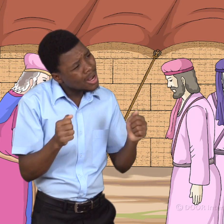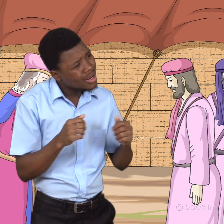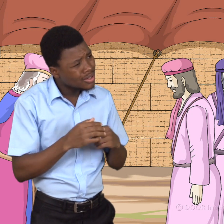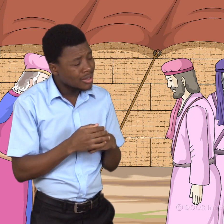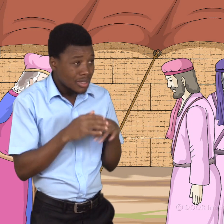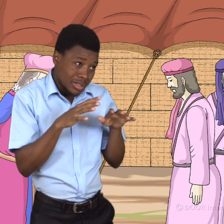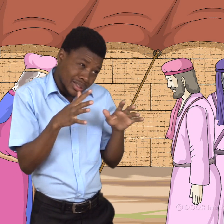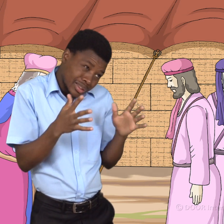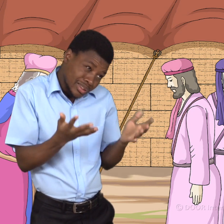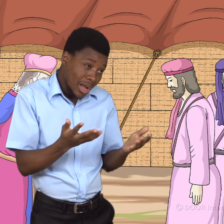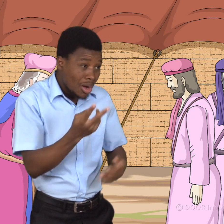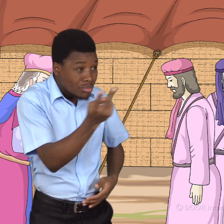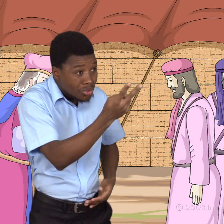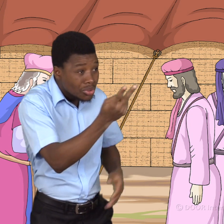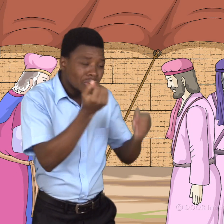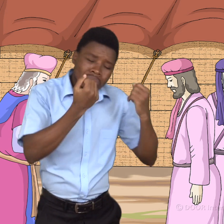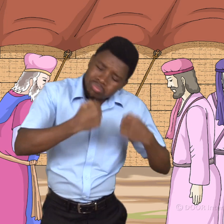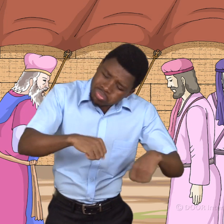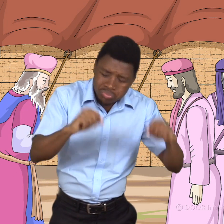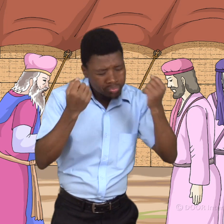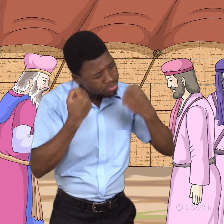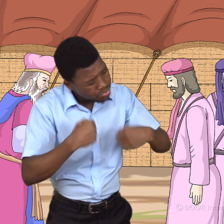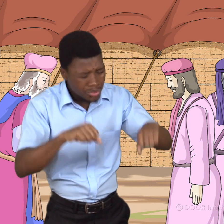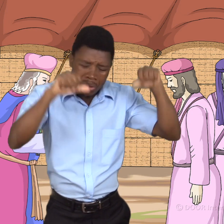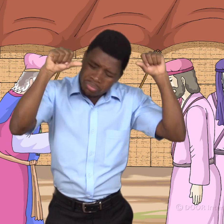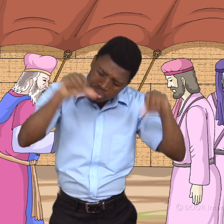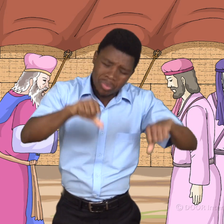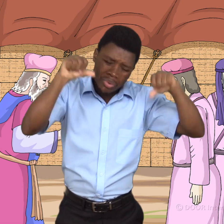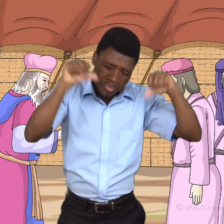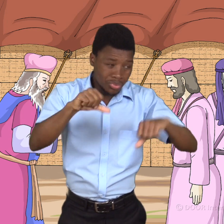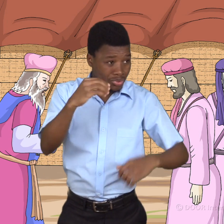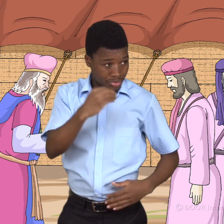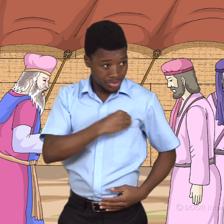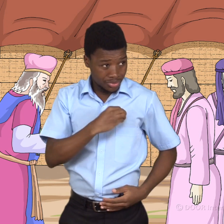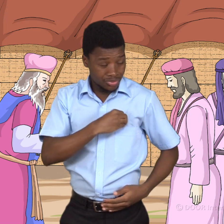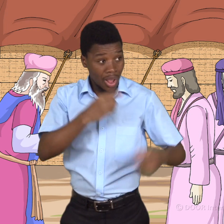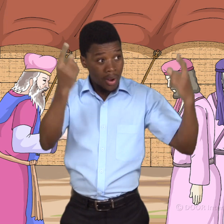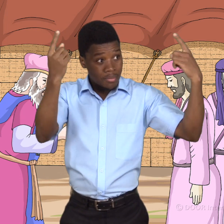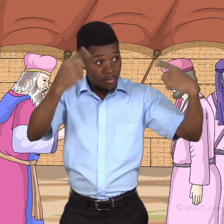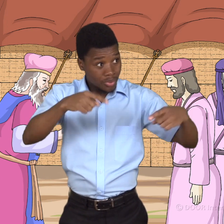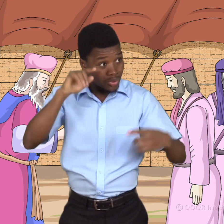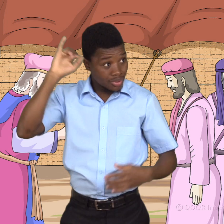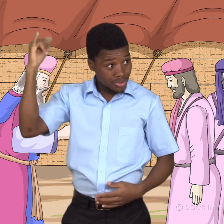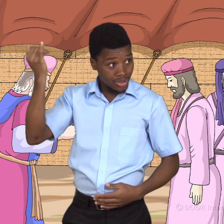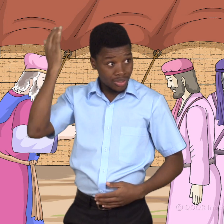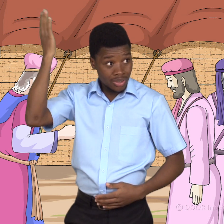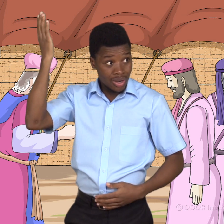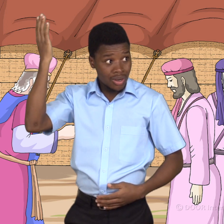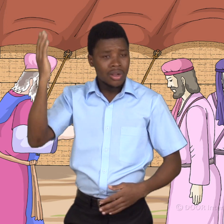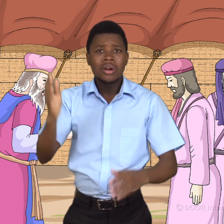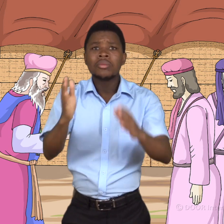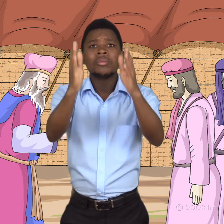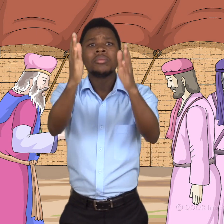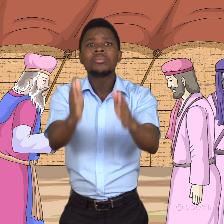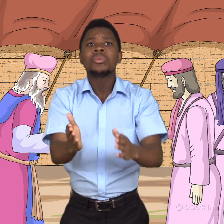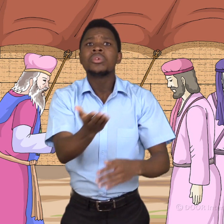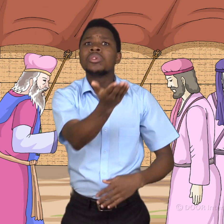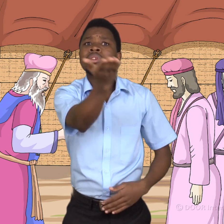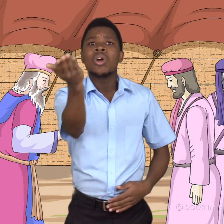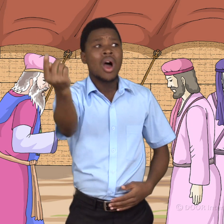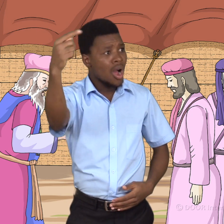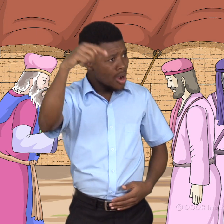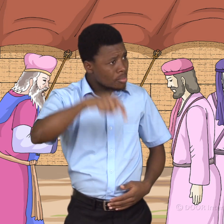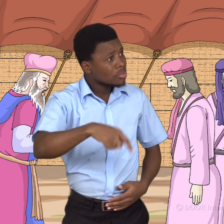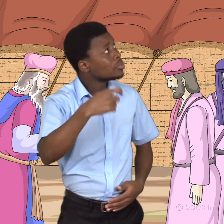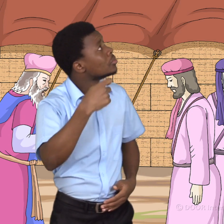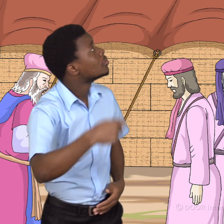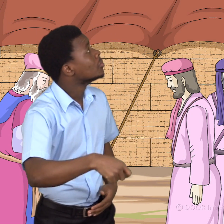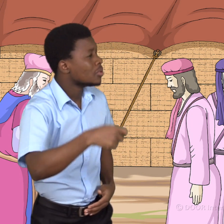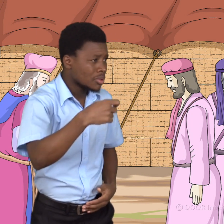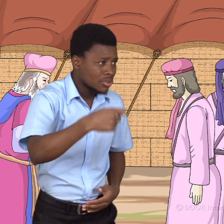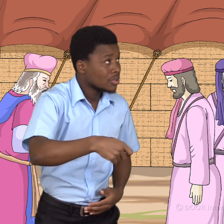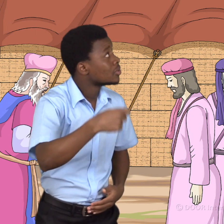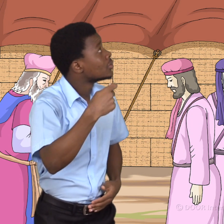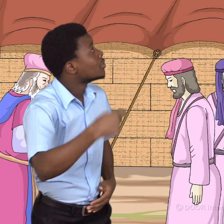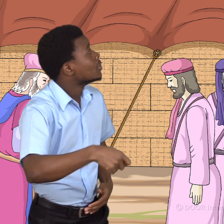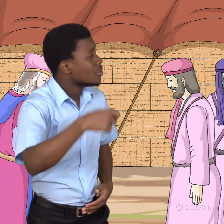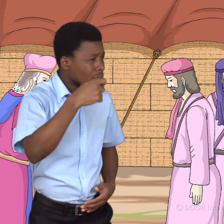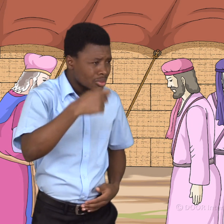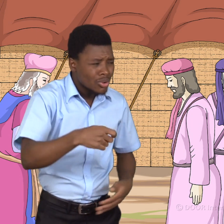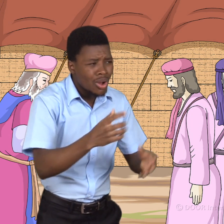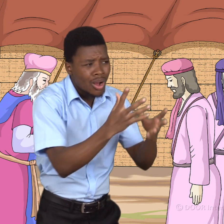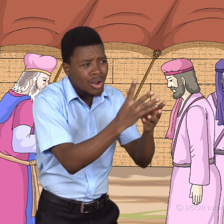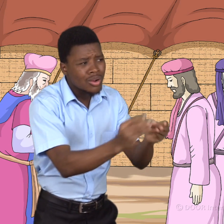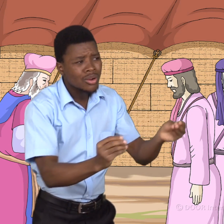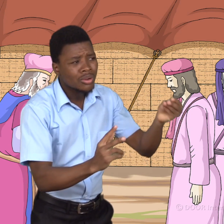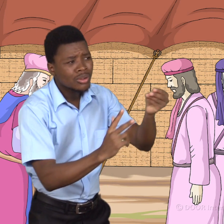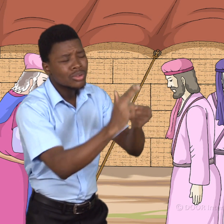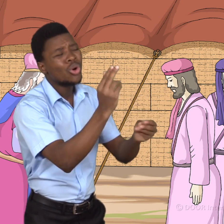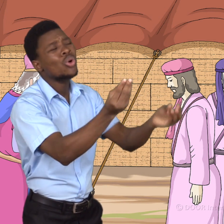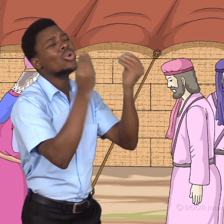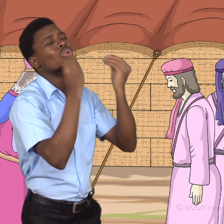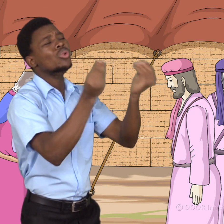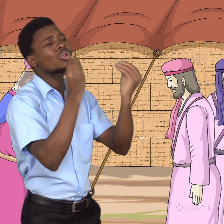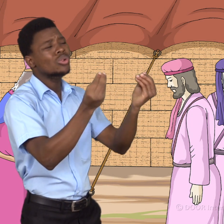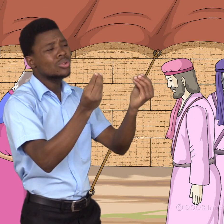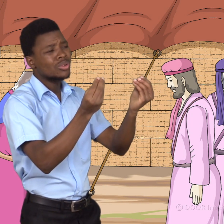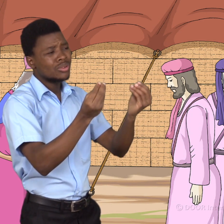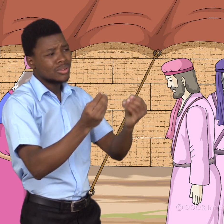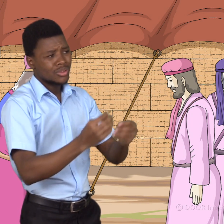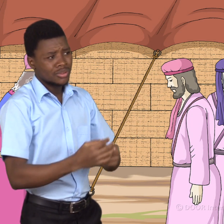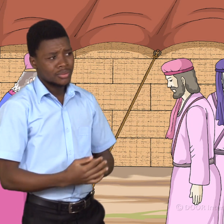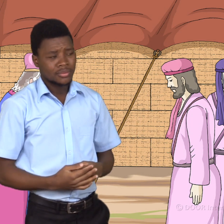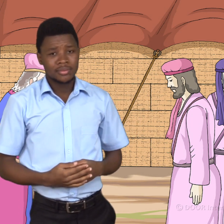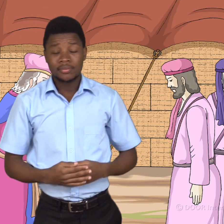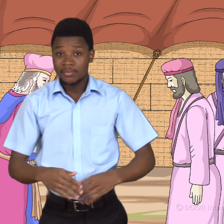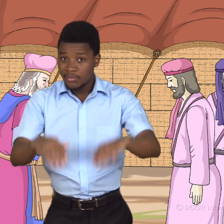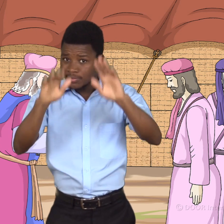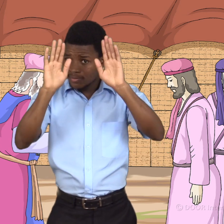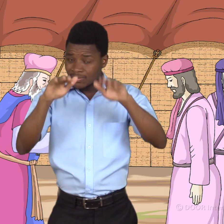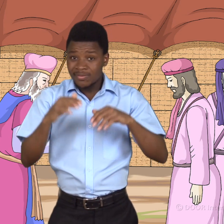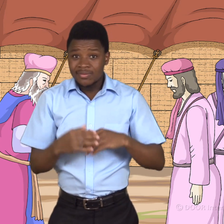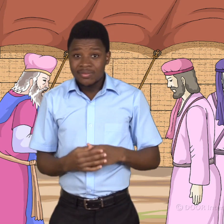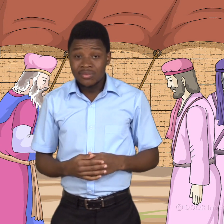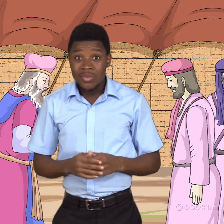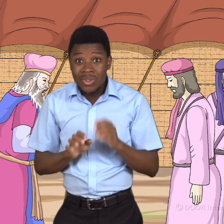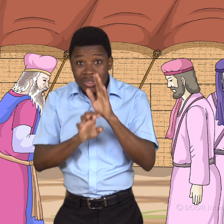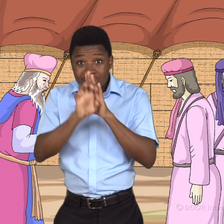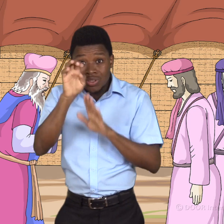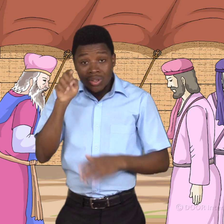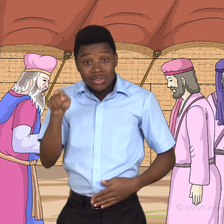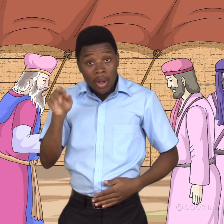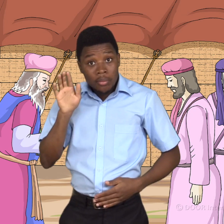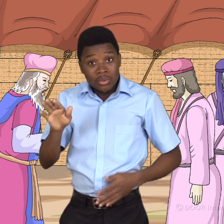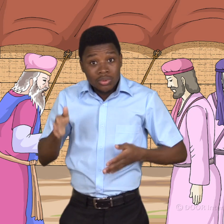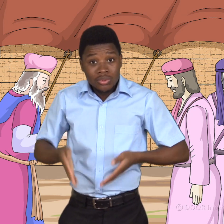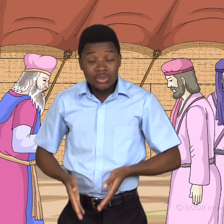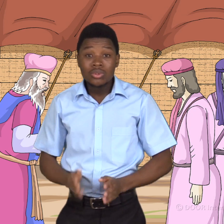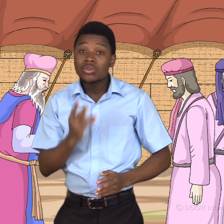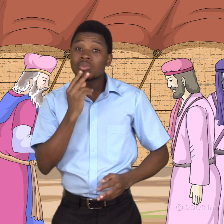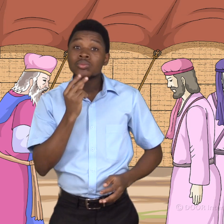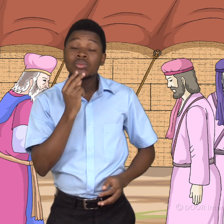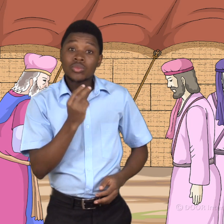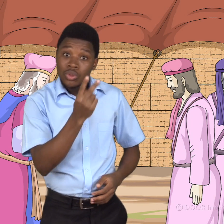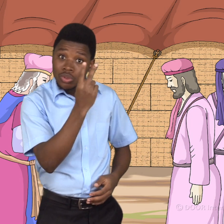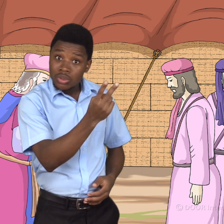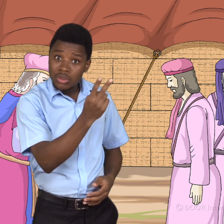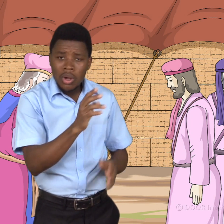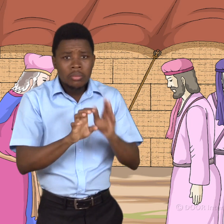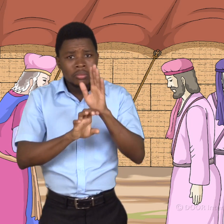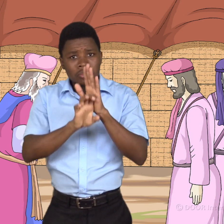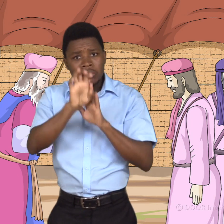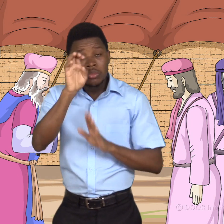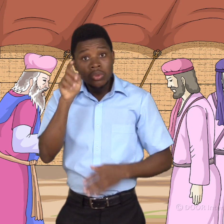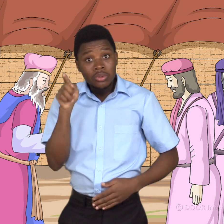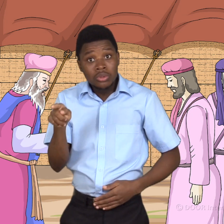but if a man sins against the LORD, who can intercede for him?”